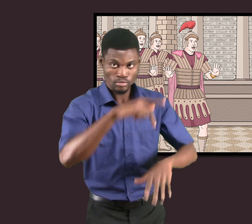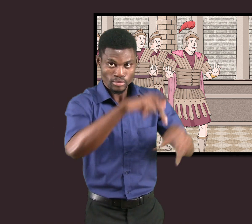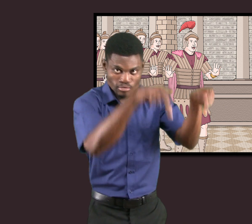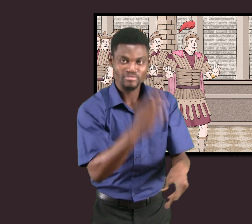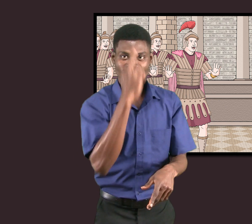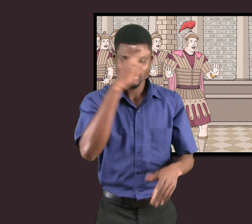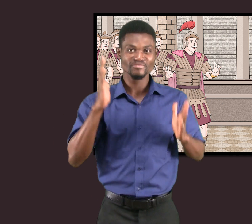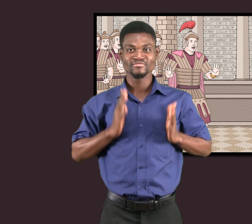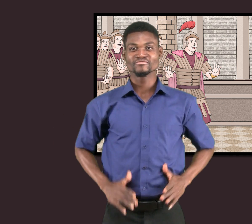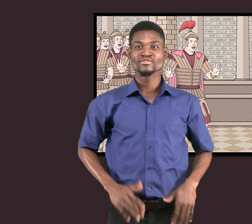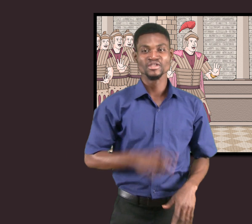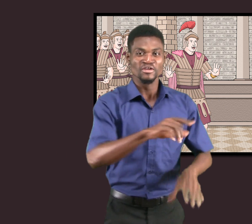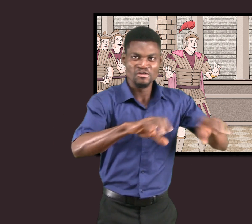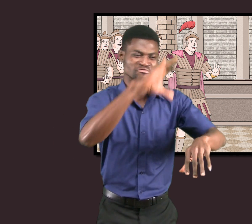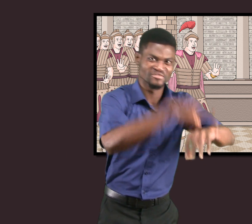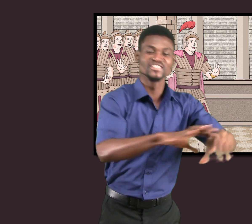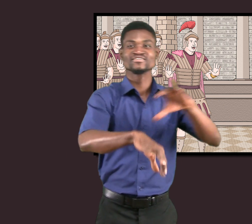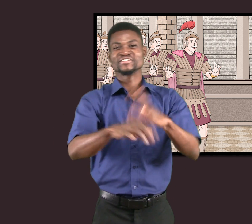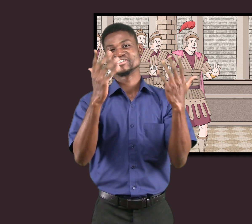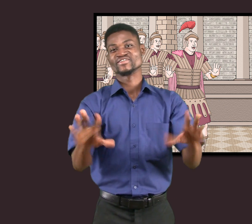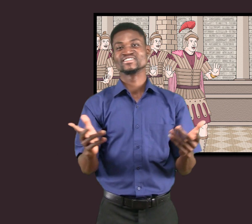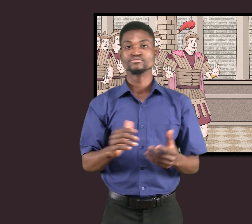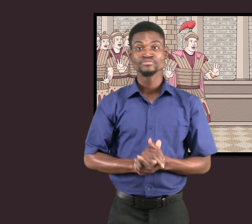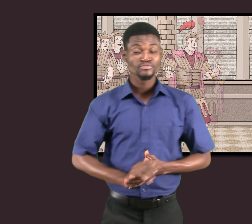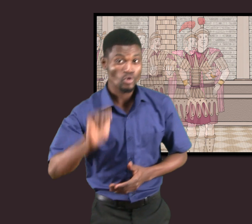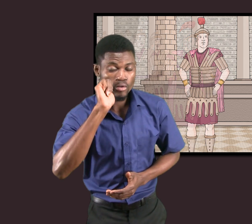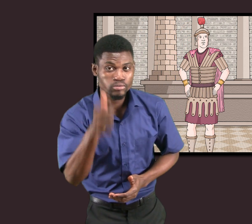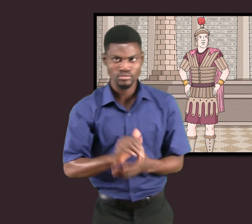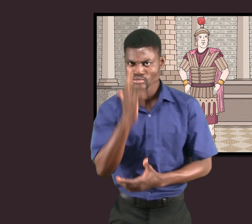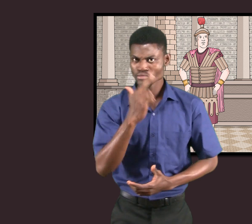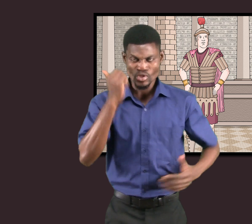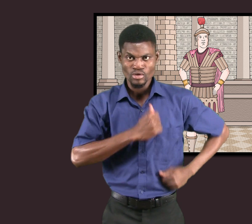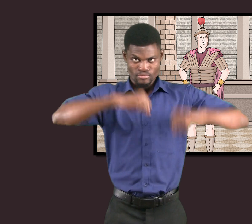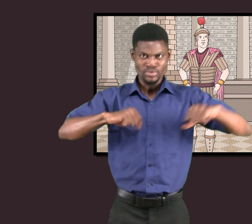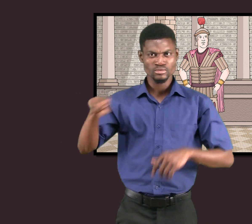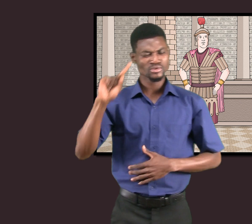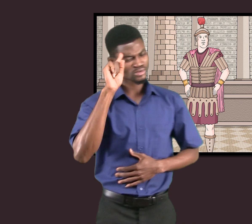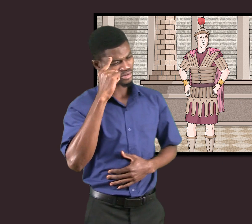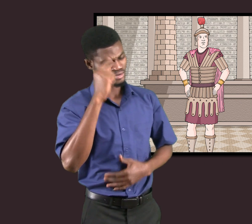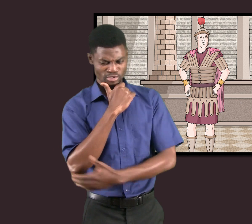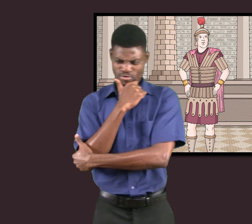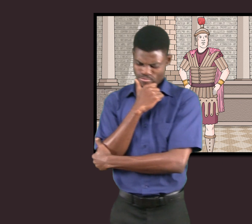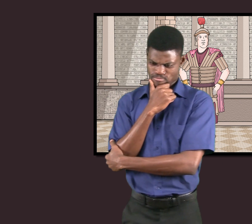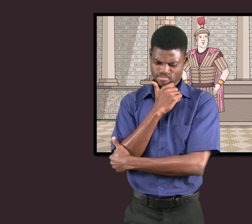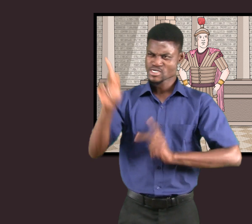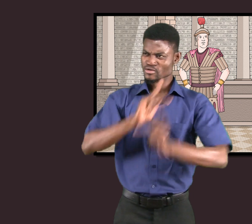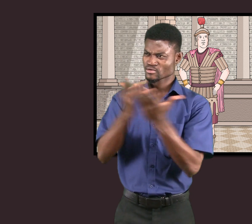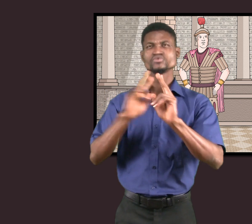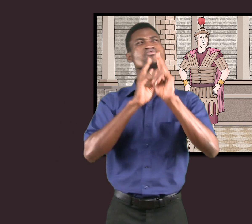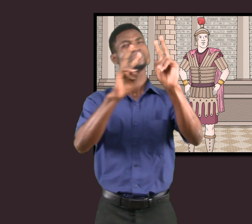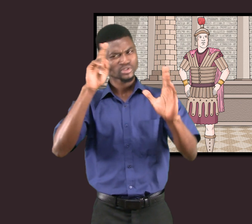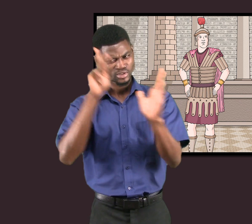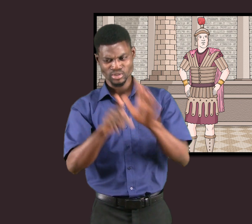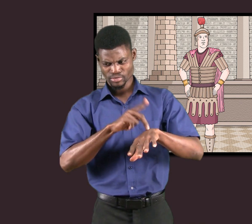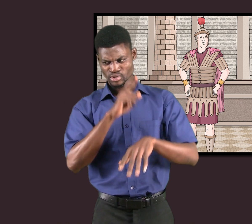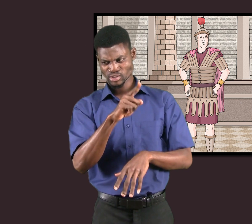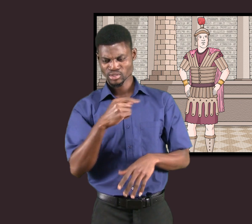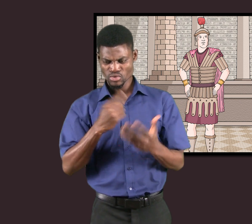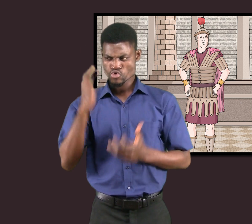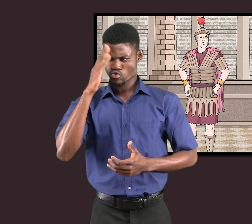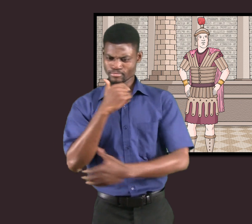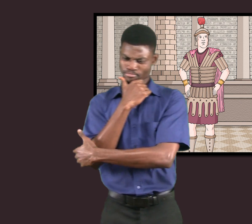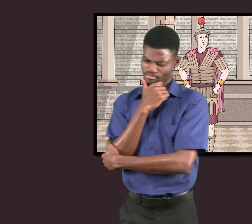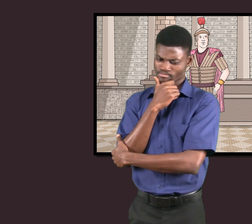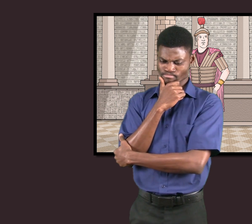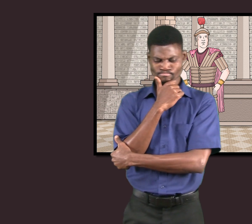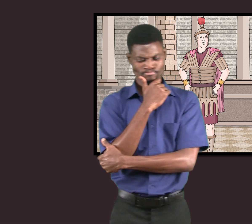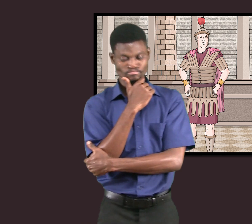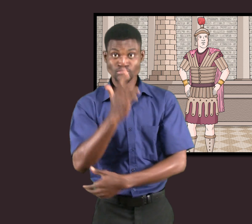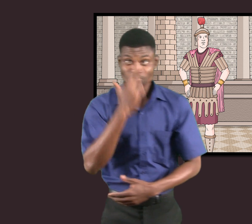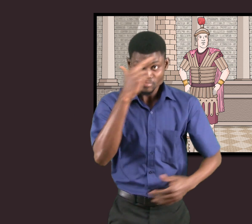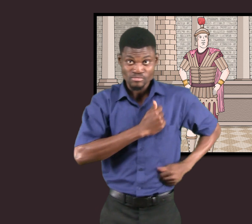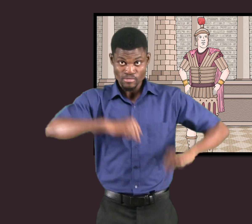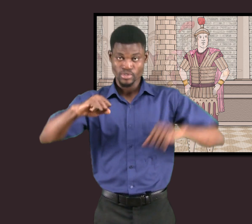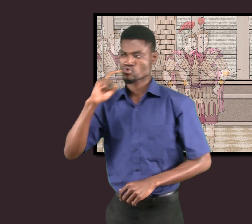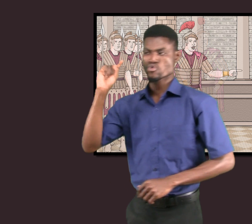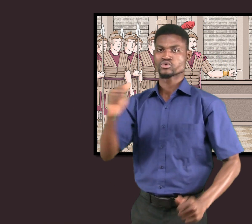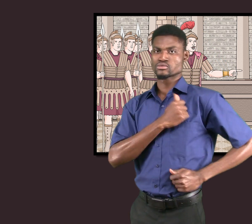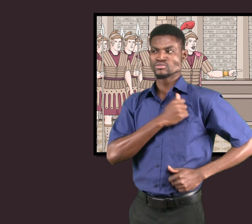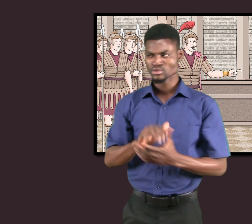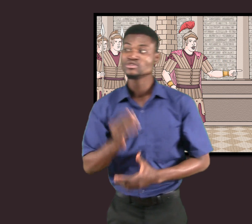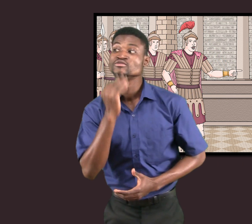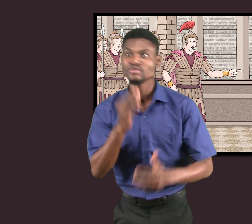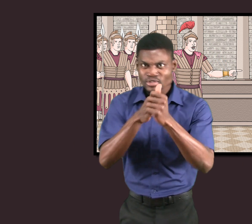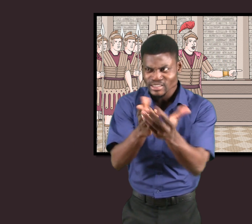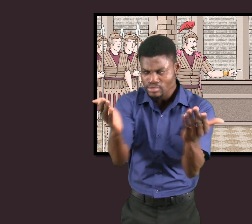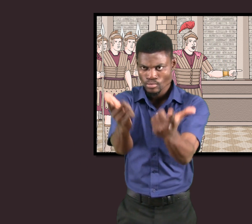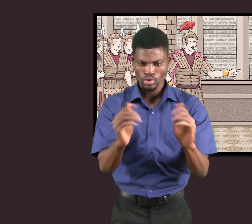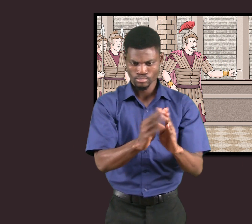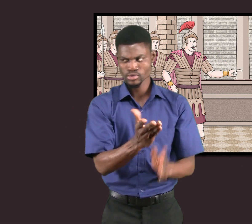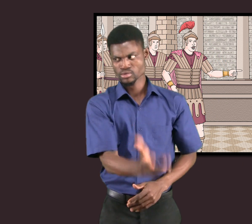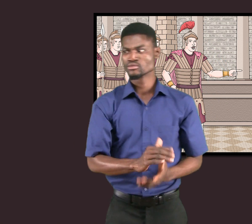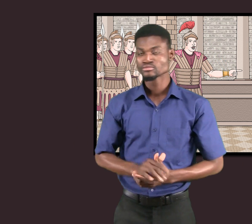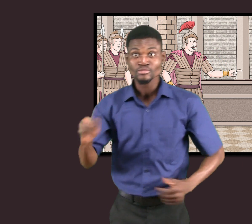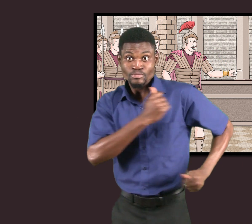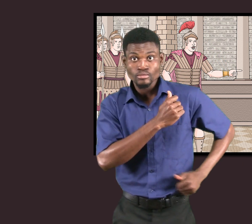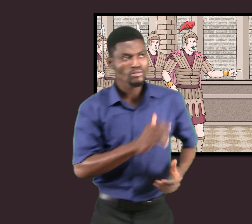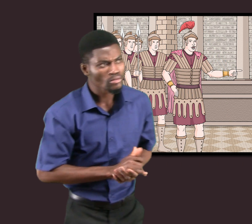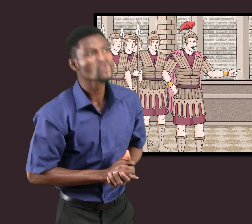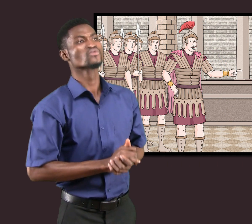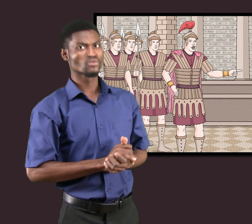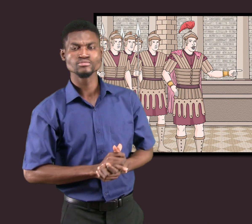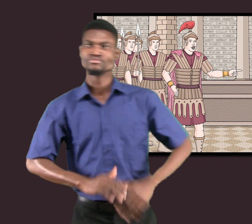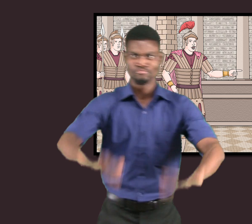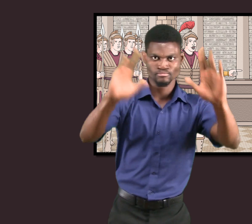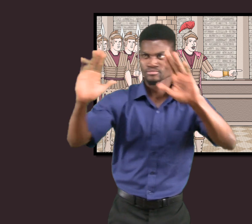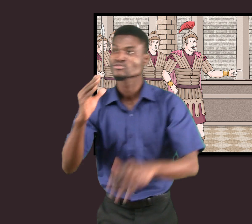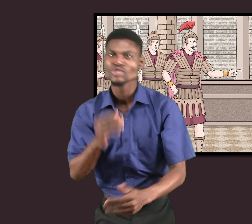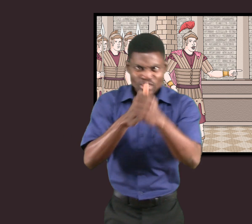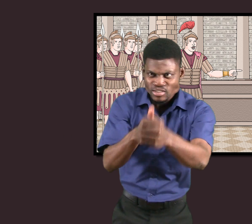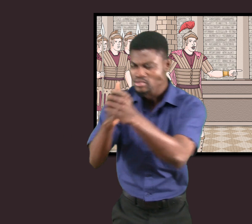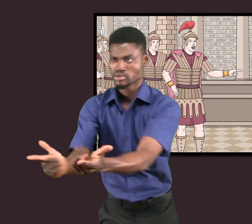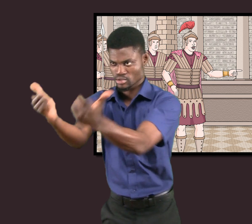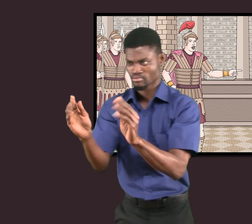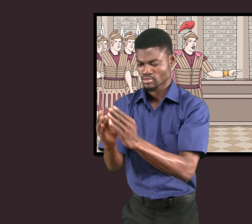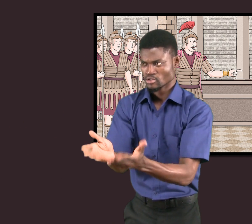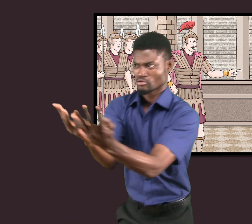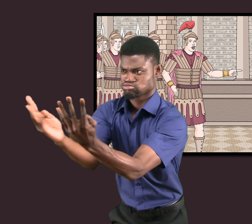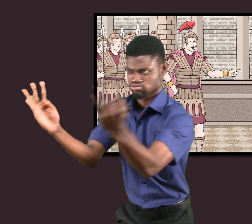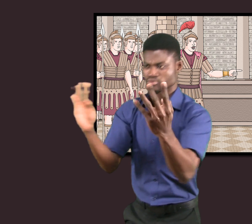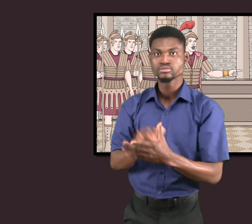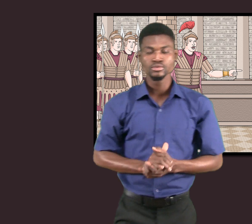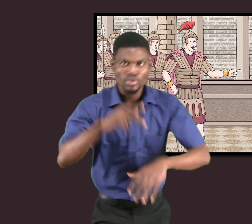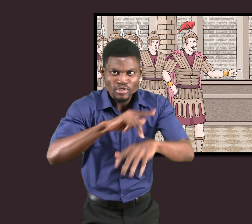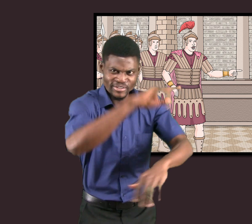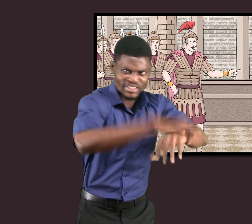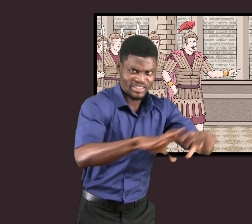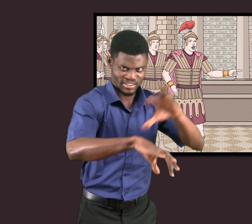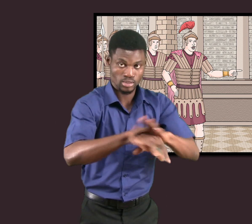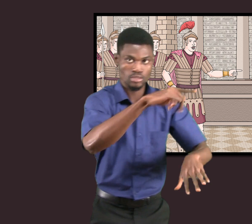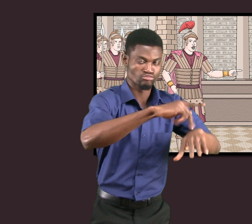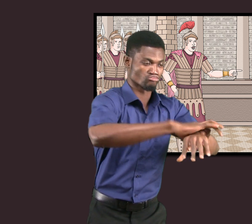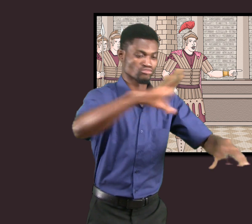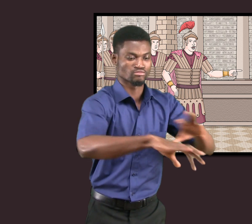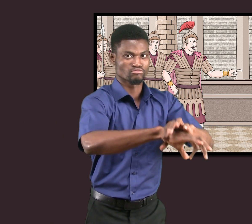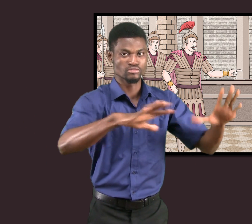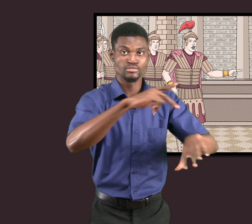The next day the commander, wanting to learn the real reason Paul was accused by the Jews, released him and ordered the chief priests and the whole Sanhedrin to assemble.